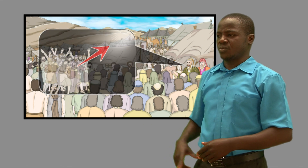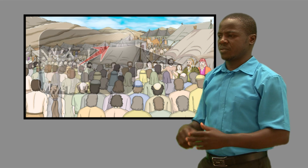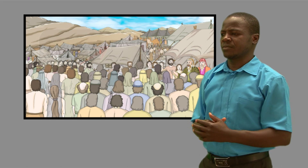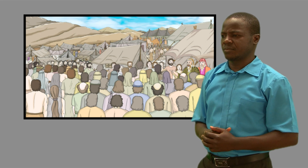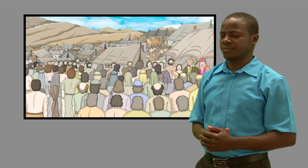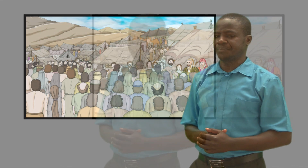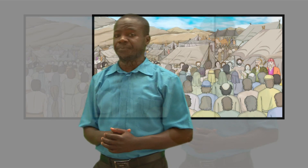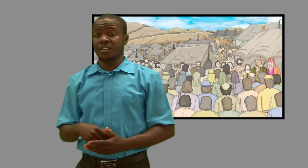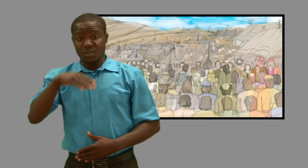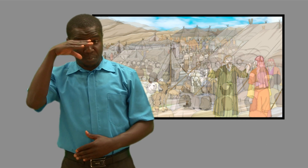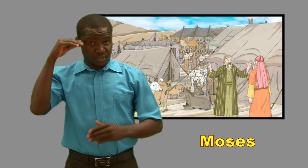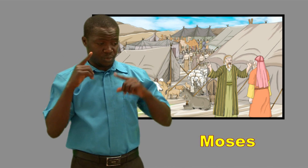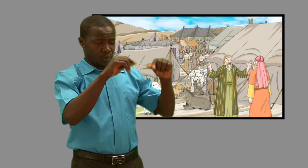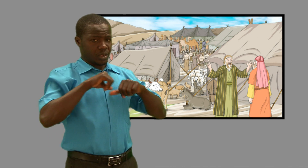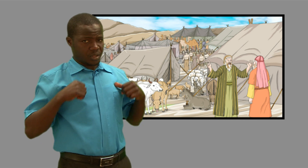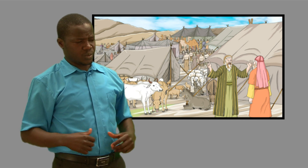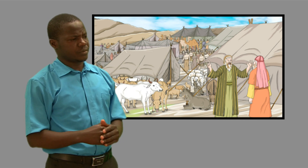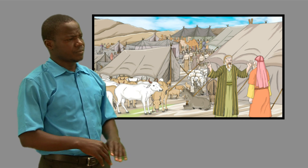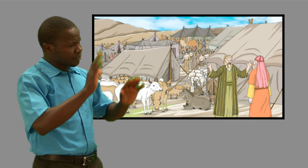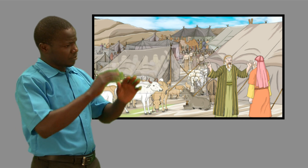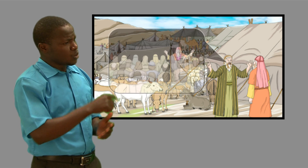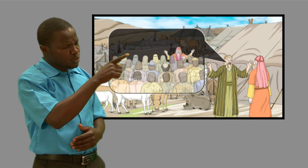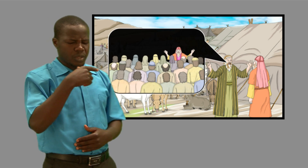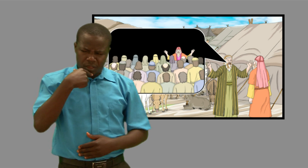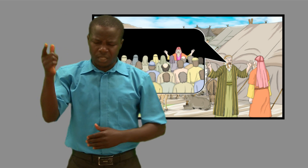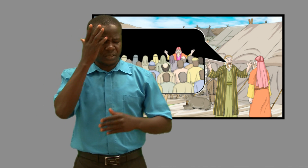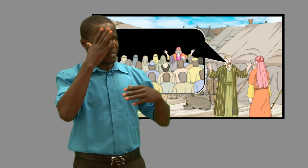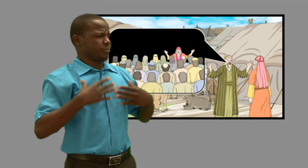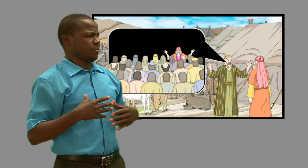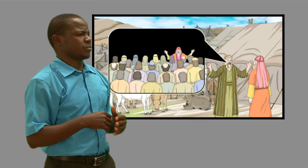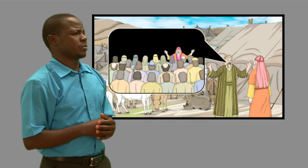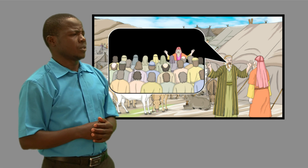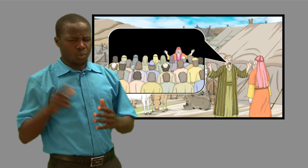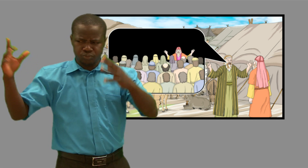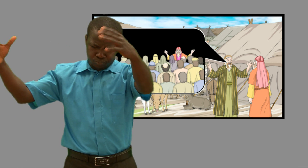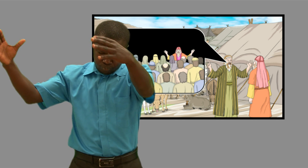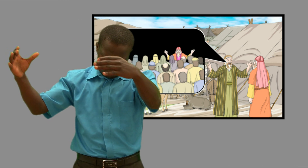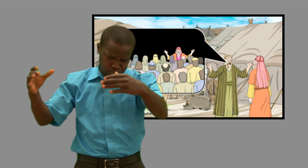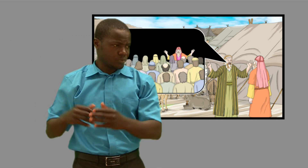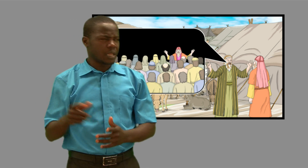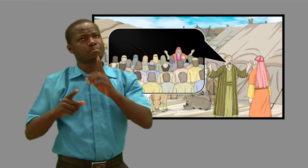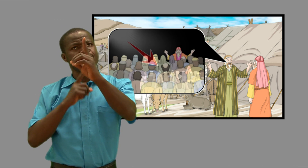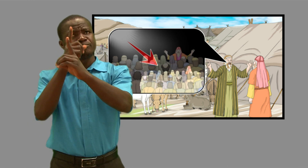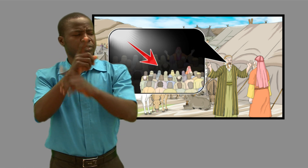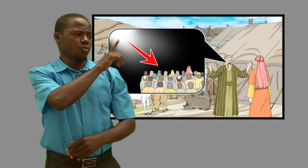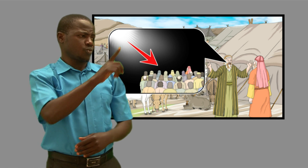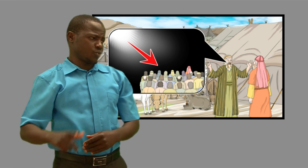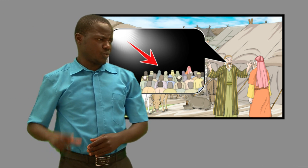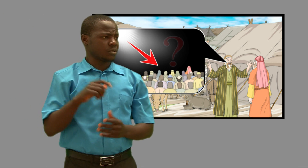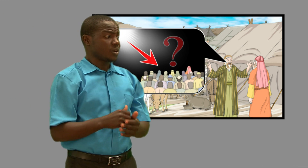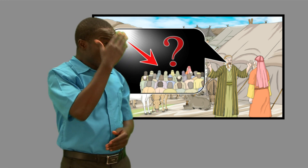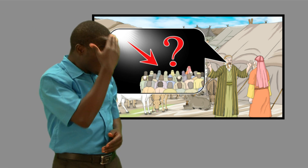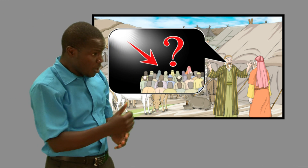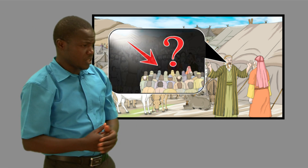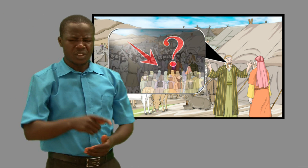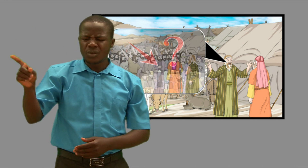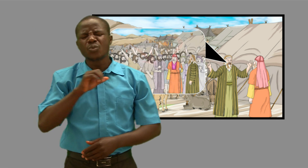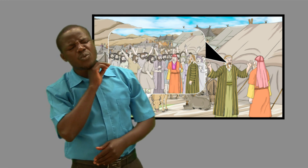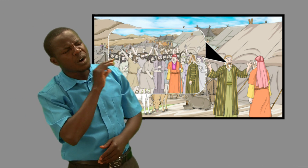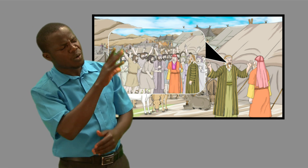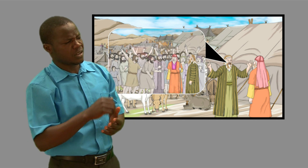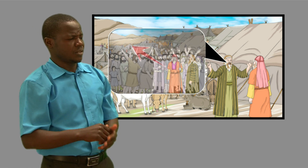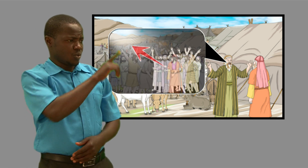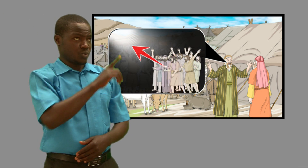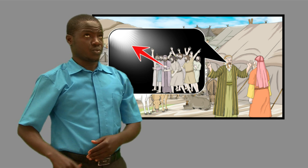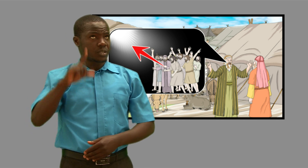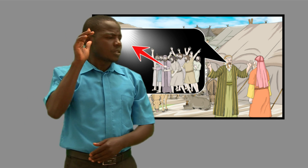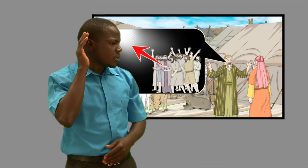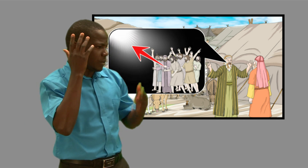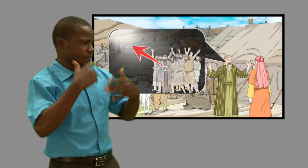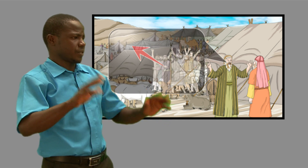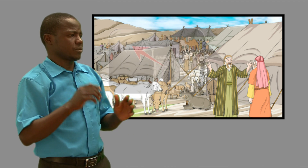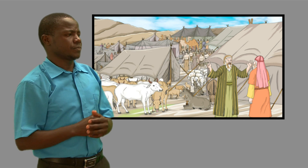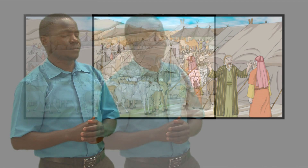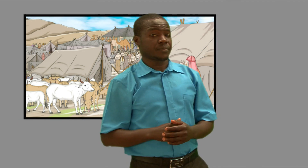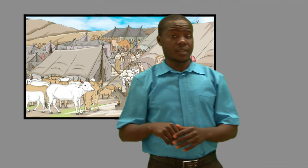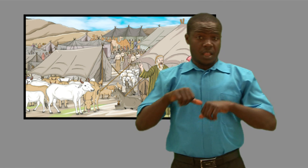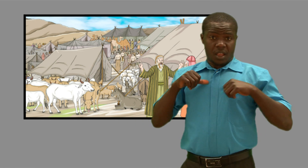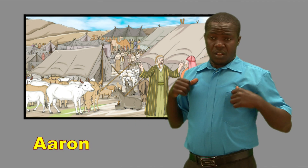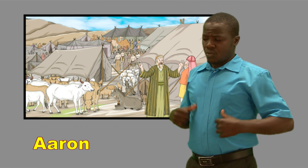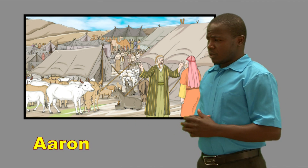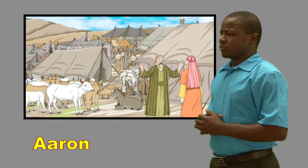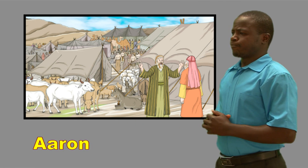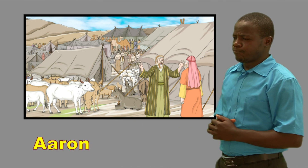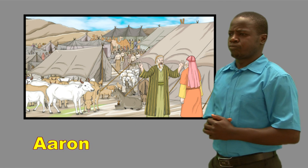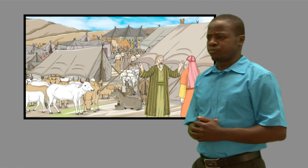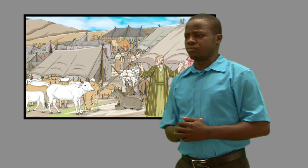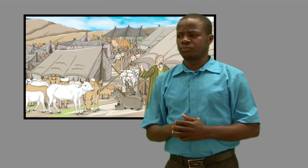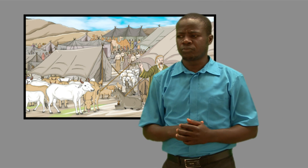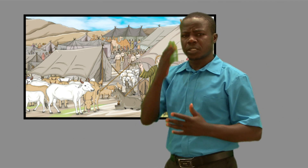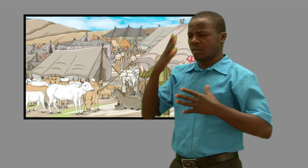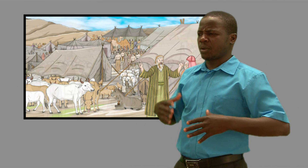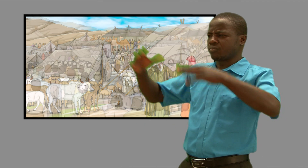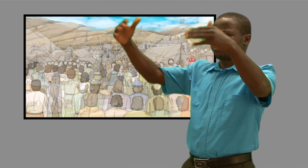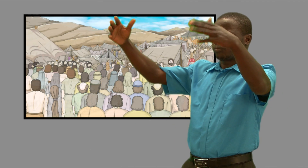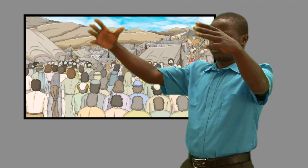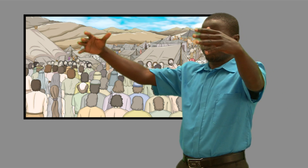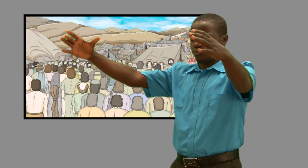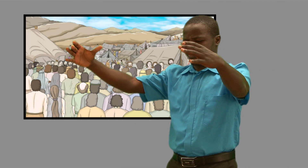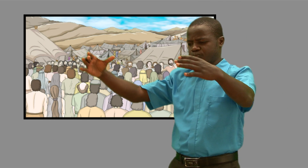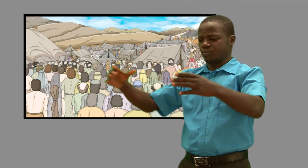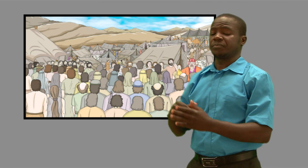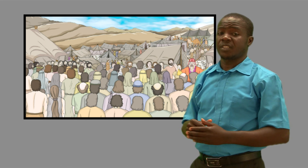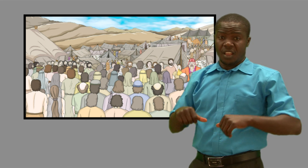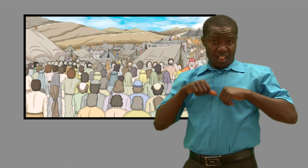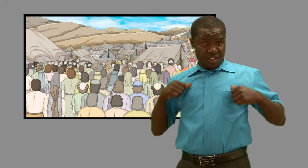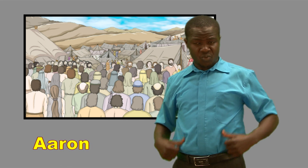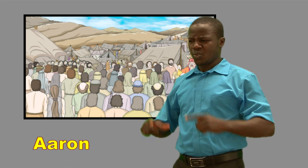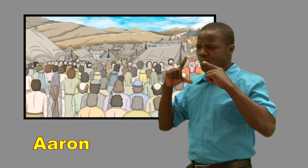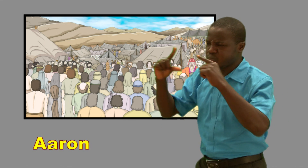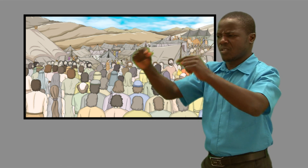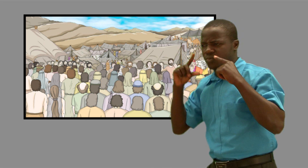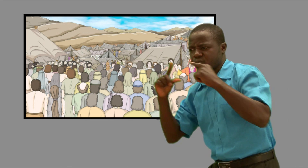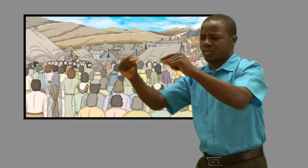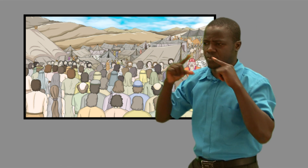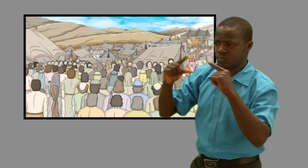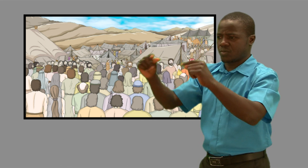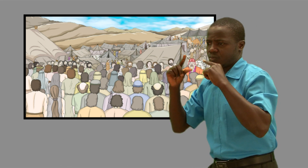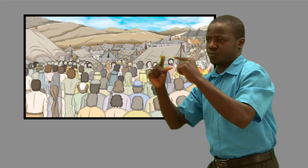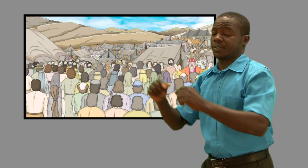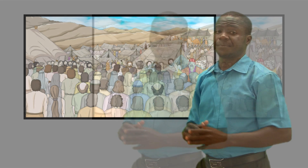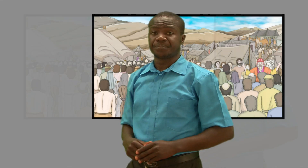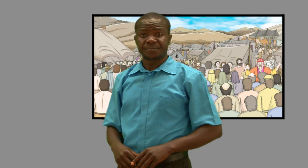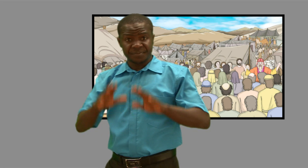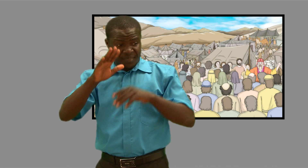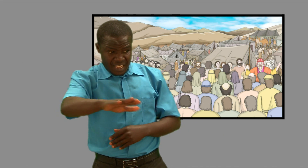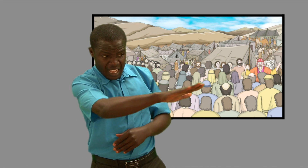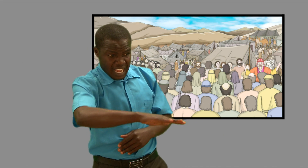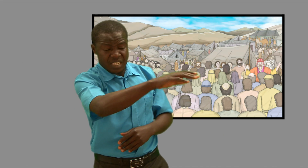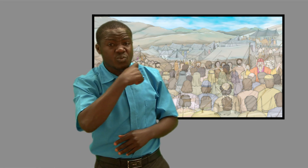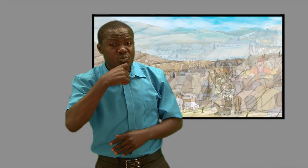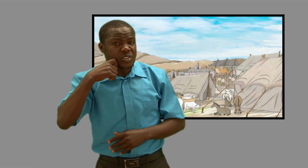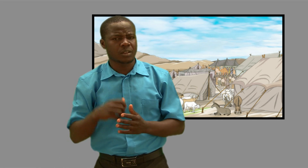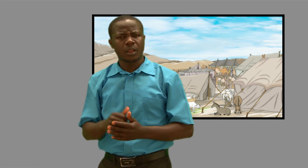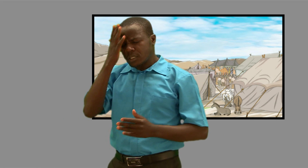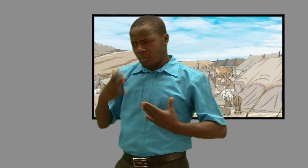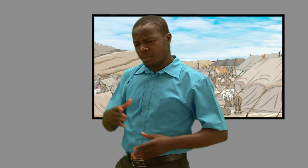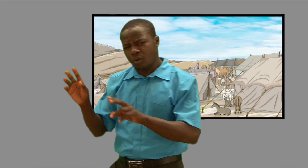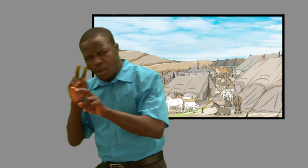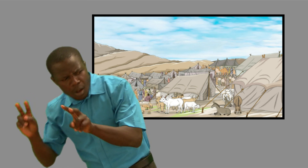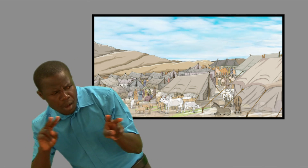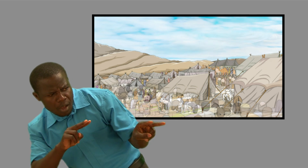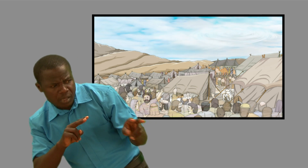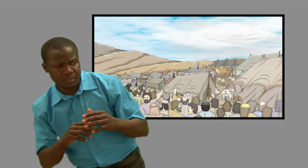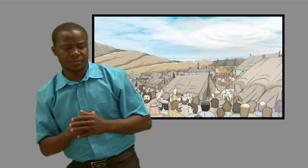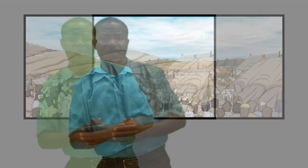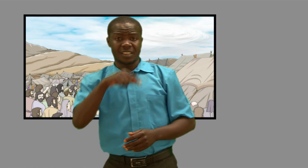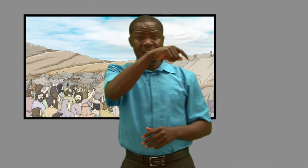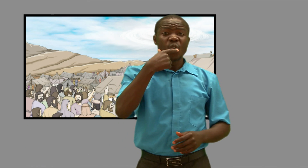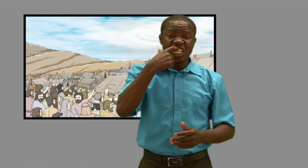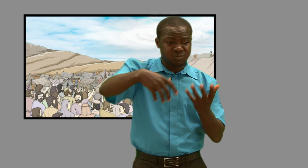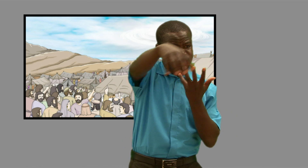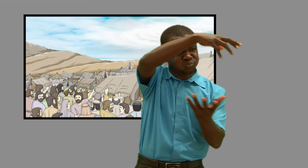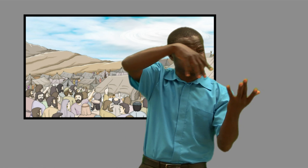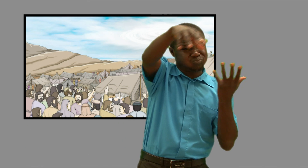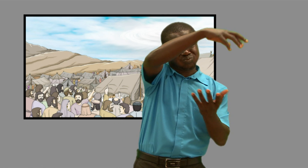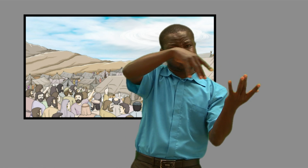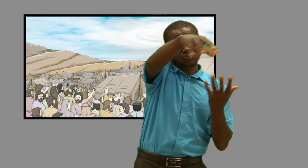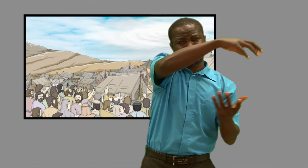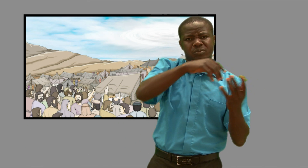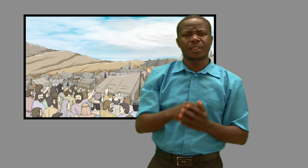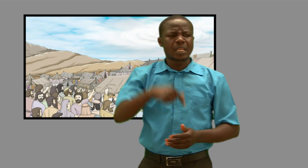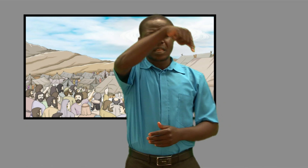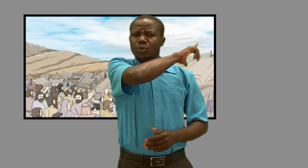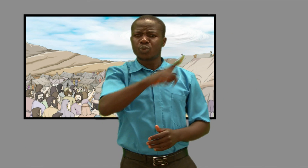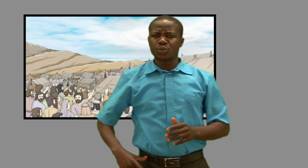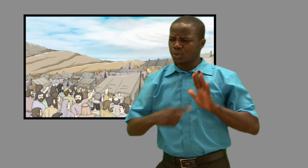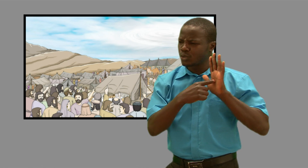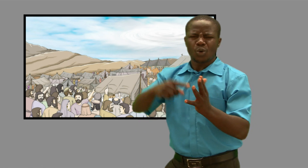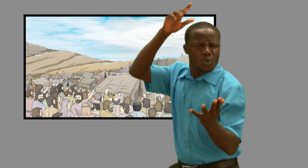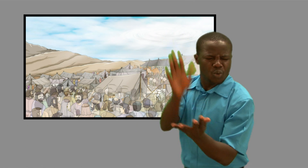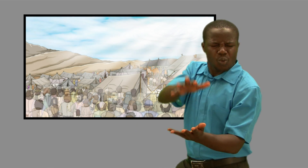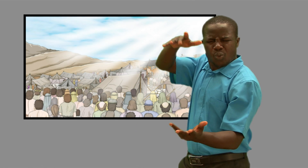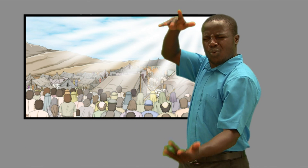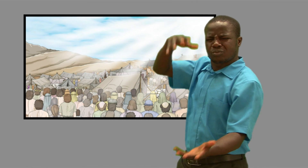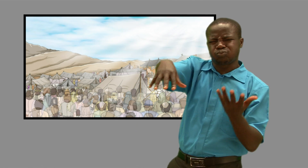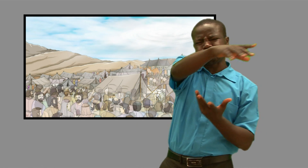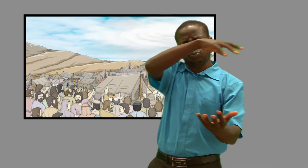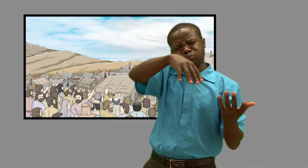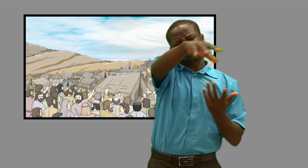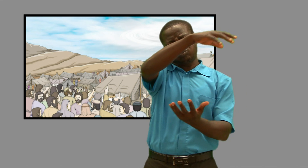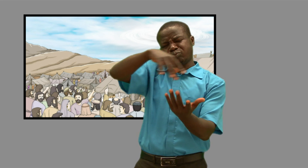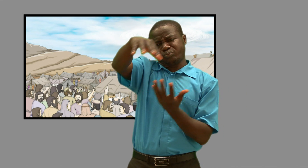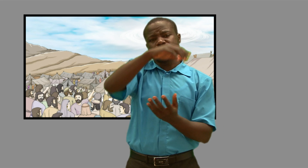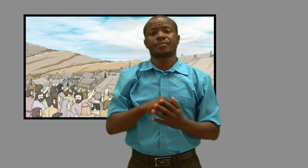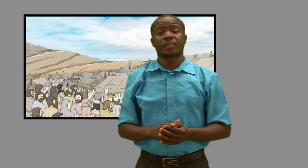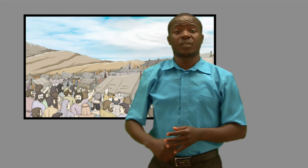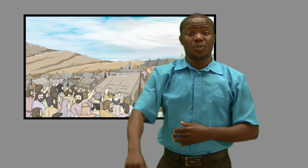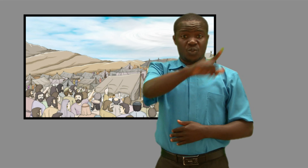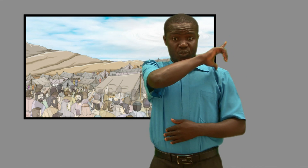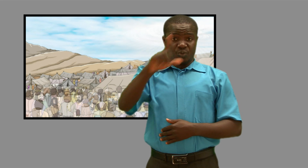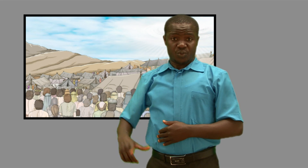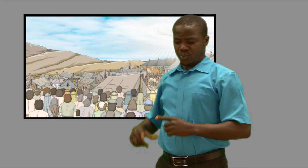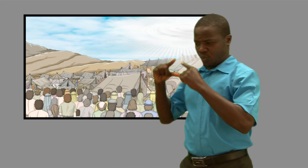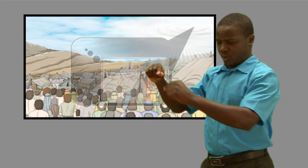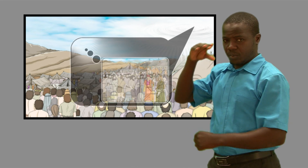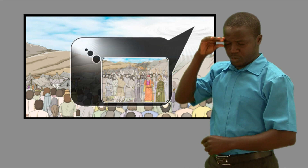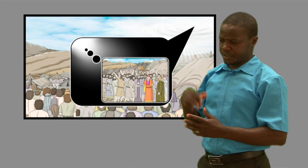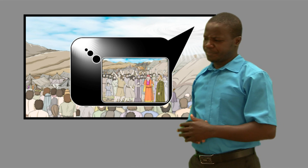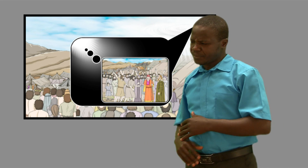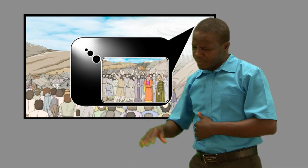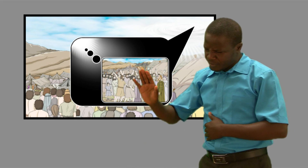Then Moses said to Aaron, “Tell the whole congregation of Israel, ‘Come before the LORD, for He has heard your grumbling.’” And as Aaron was speaking to the whole congregation of Israel, they looked toward the desert, and there in a cloud the glory of the LORD appeared.